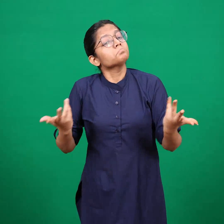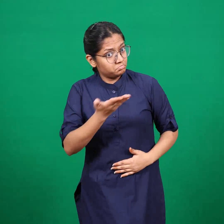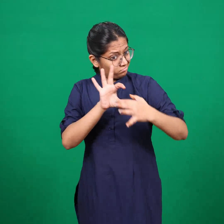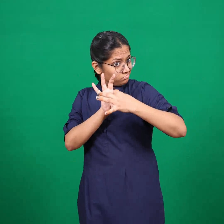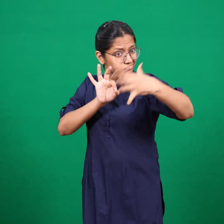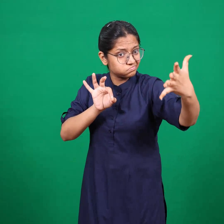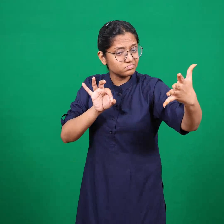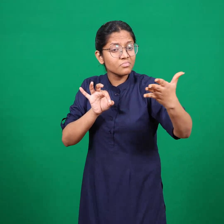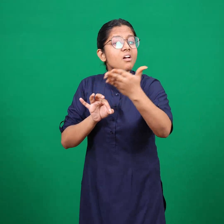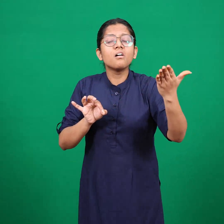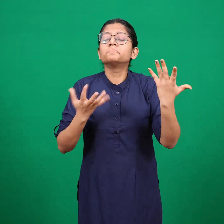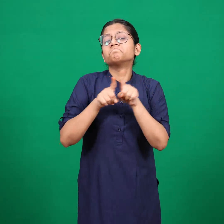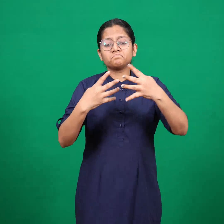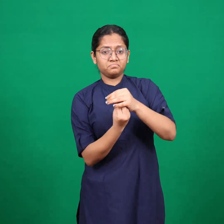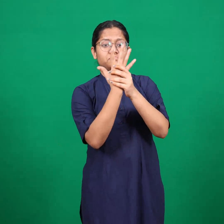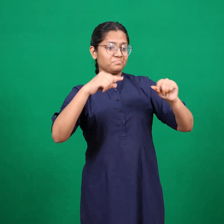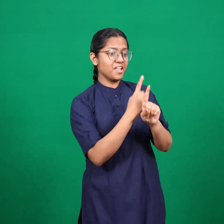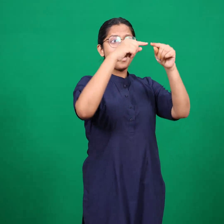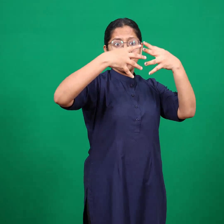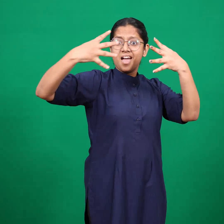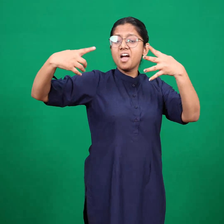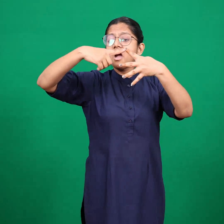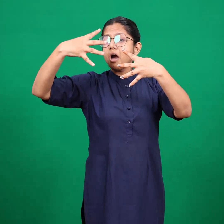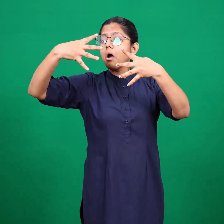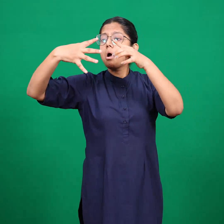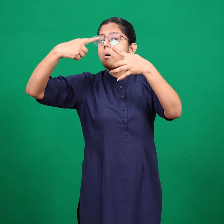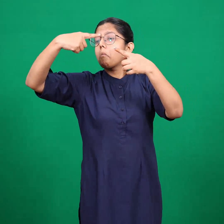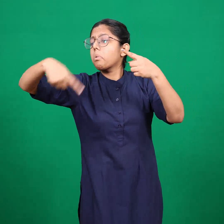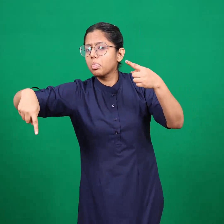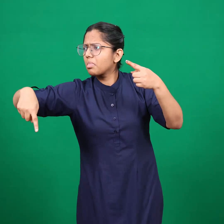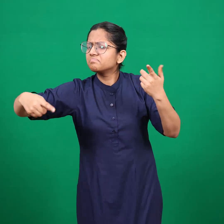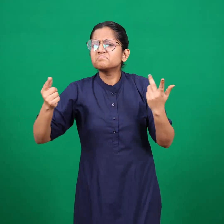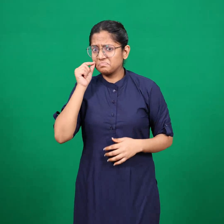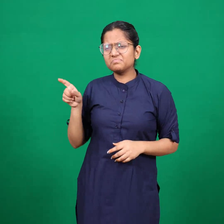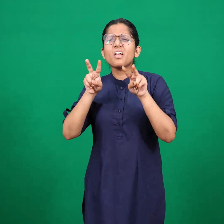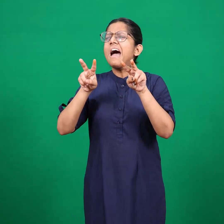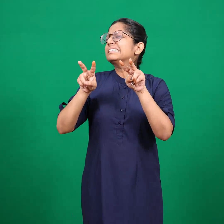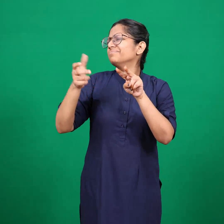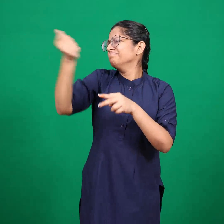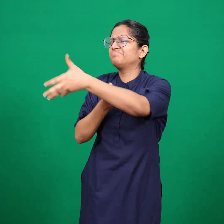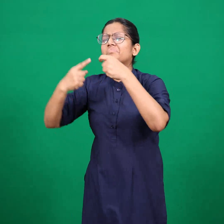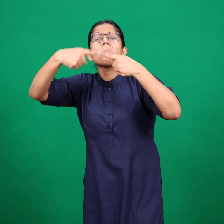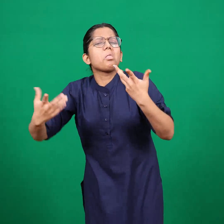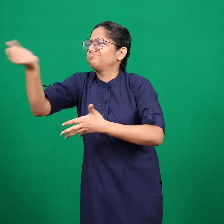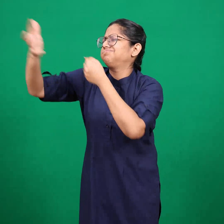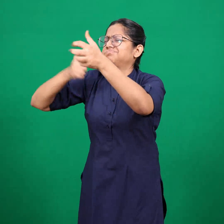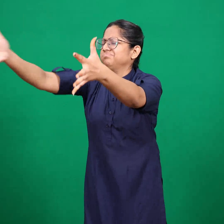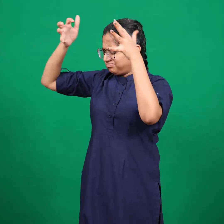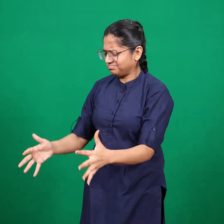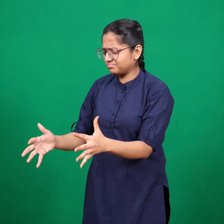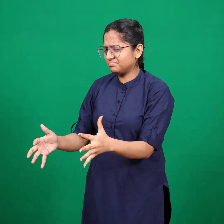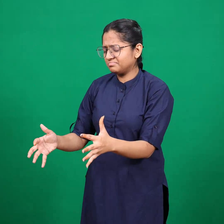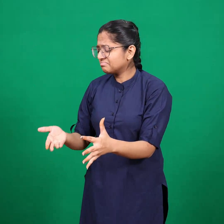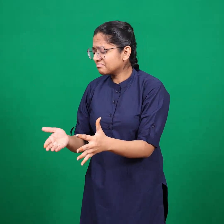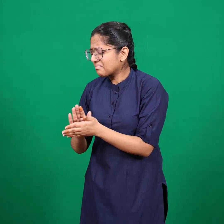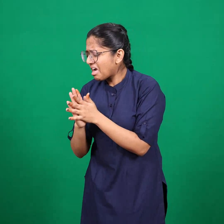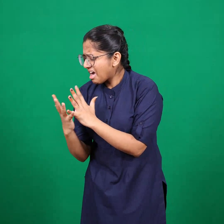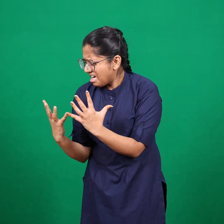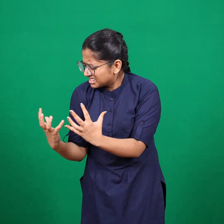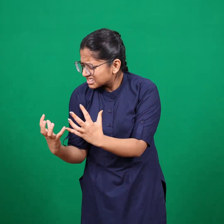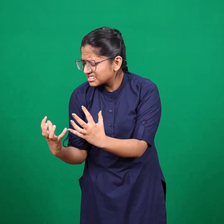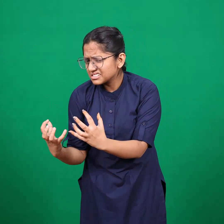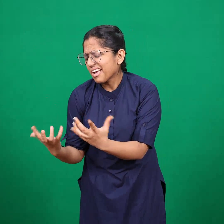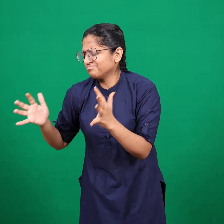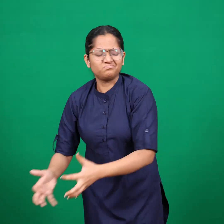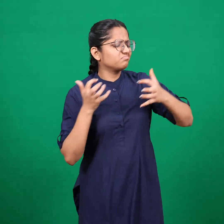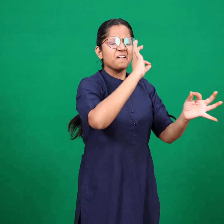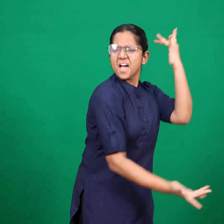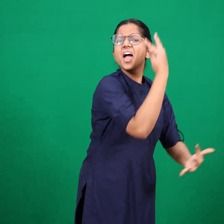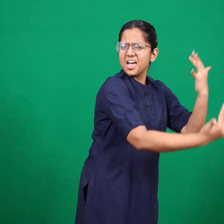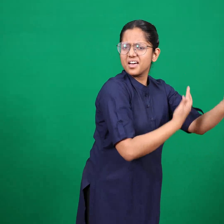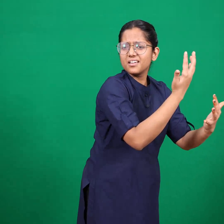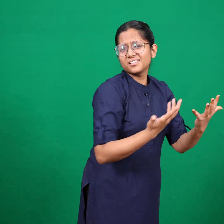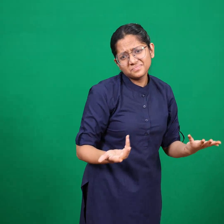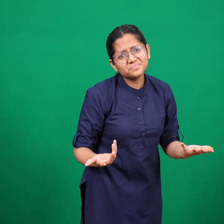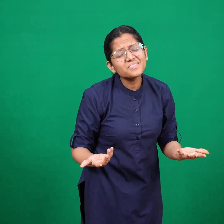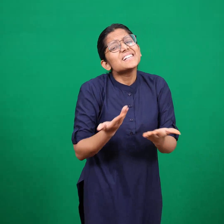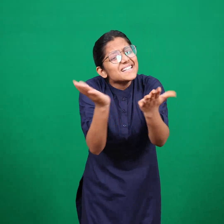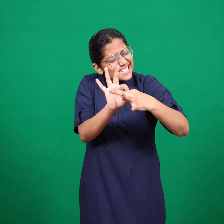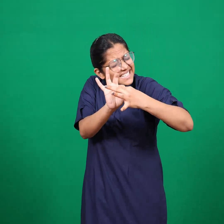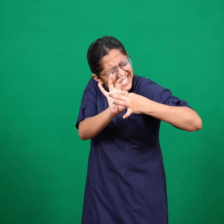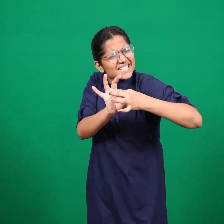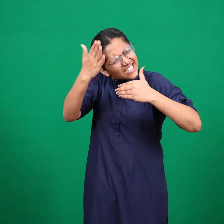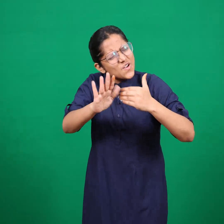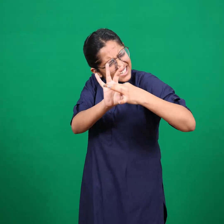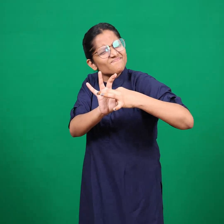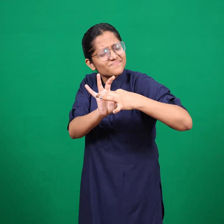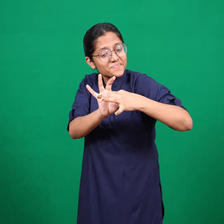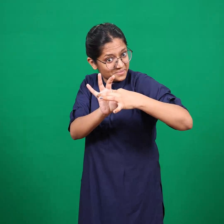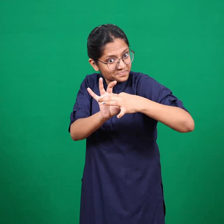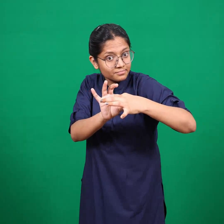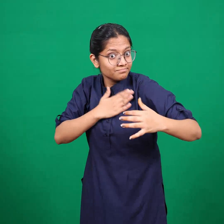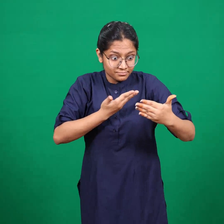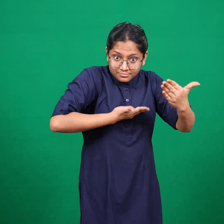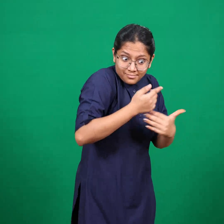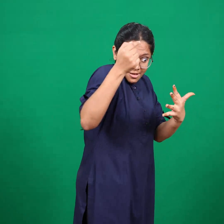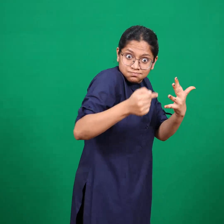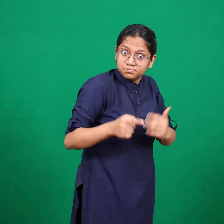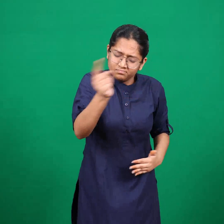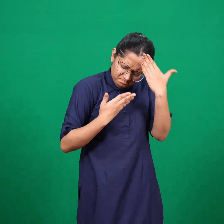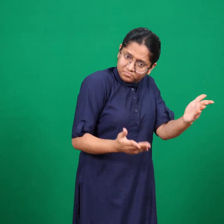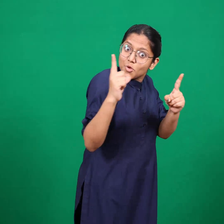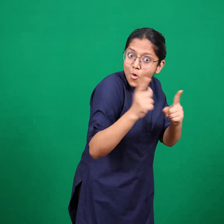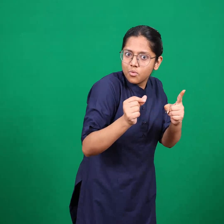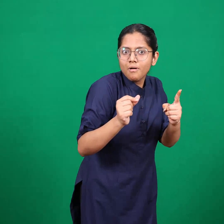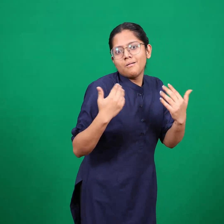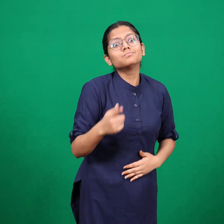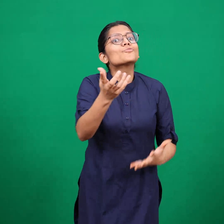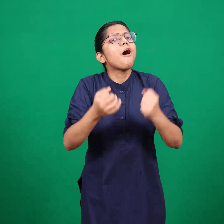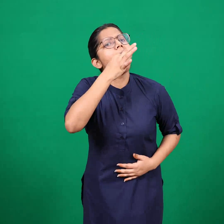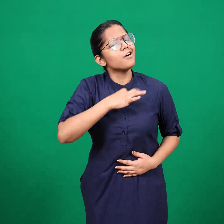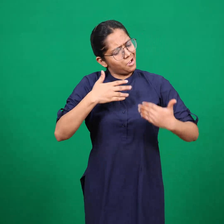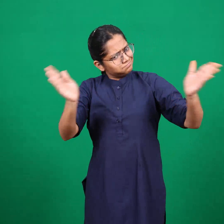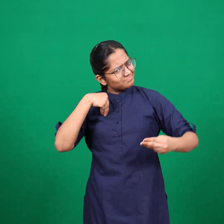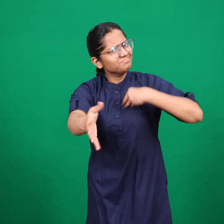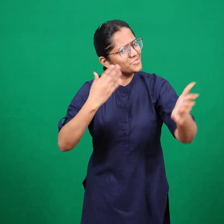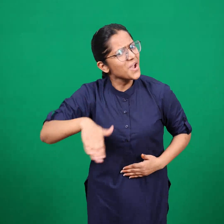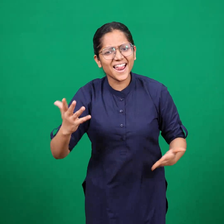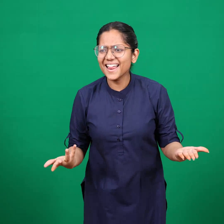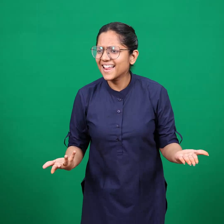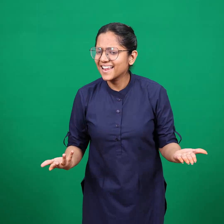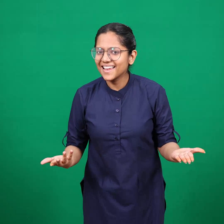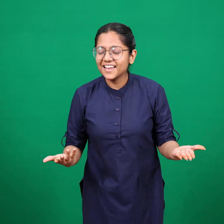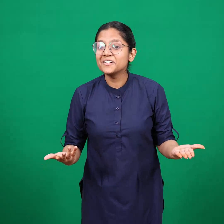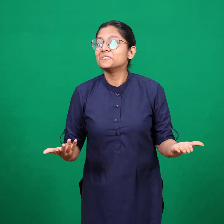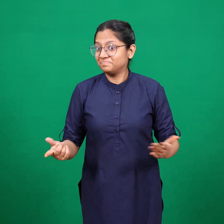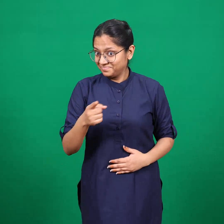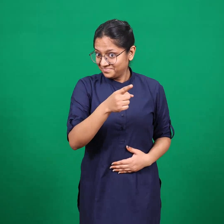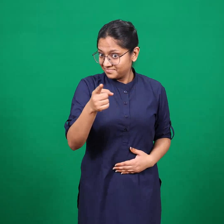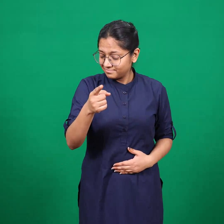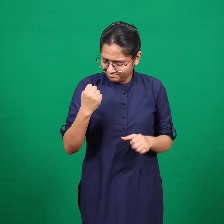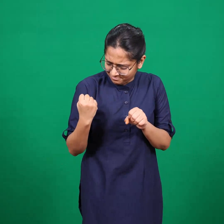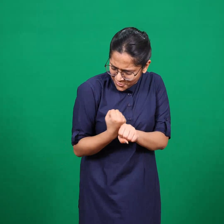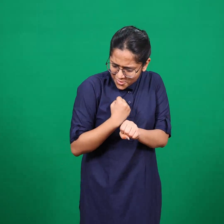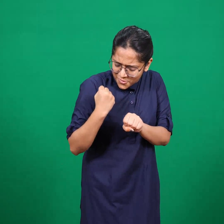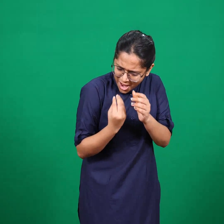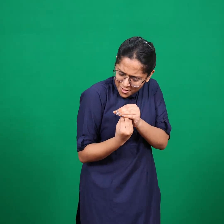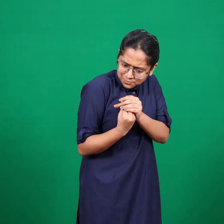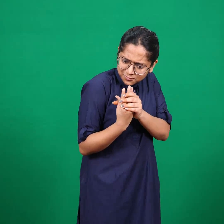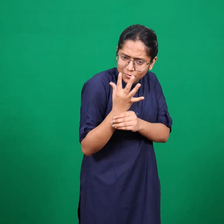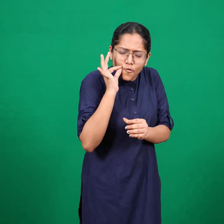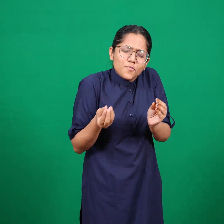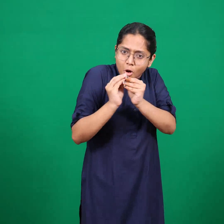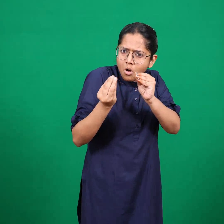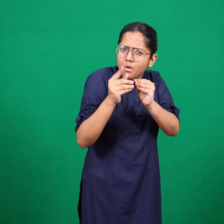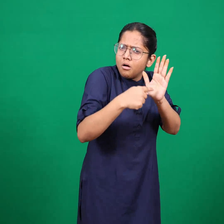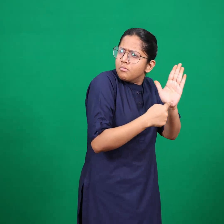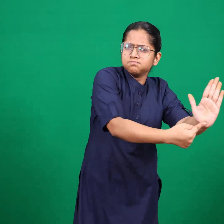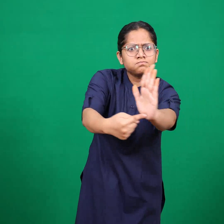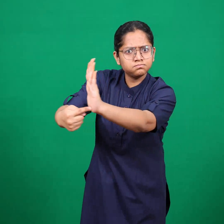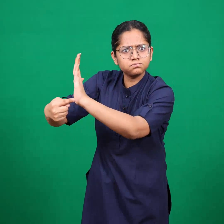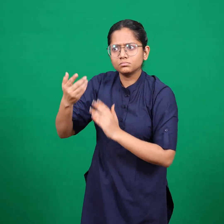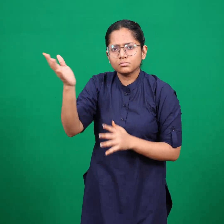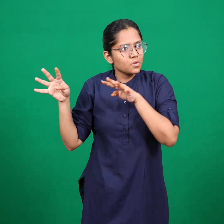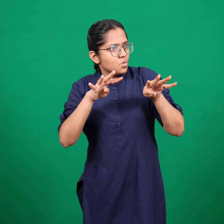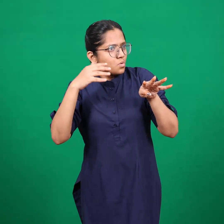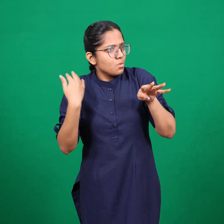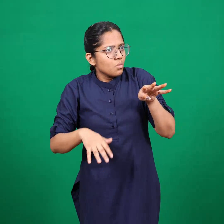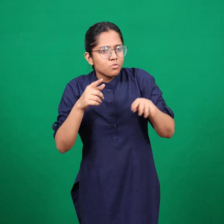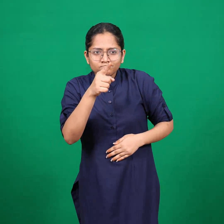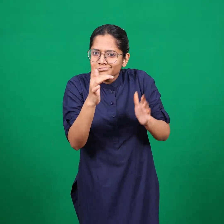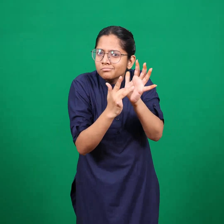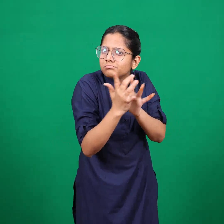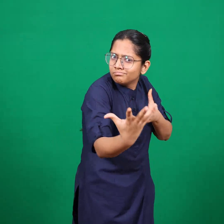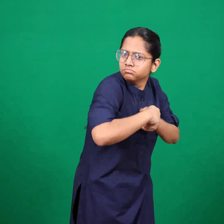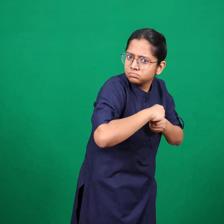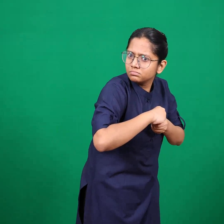Such branches are gathered up, thrown into the fire, and burned. If you remain in Me and My words remain in you, ask whatever you wish, and it will be done for you.